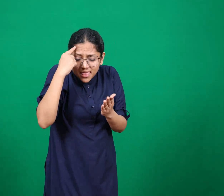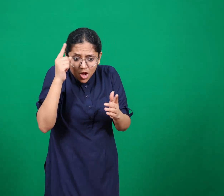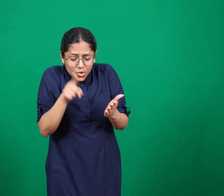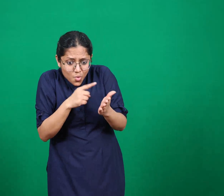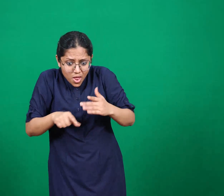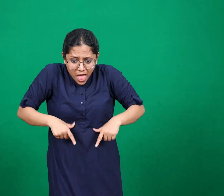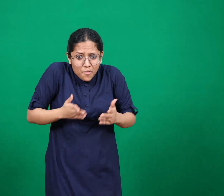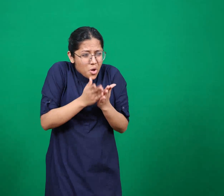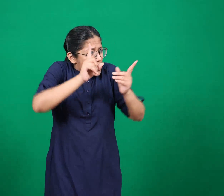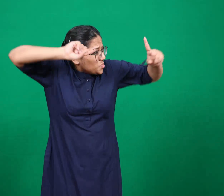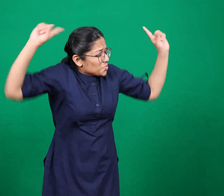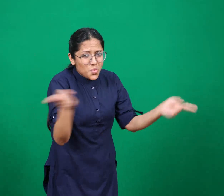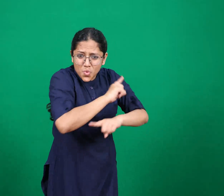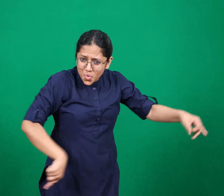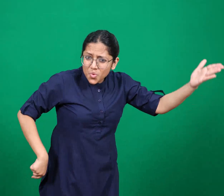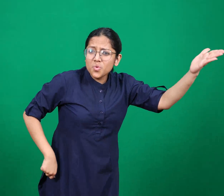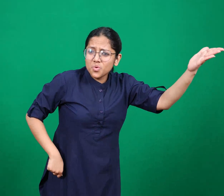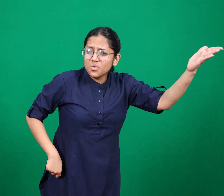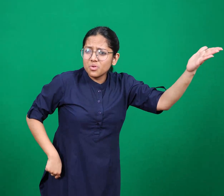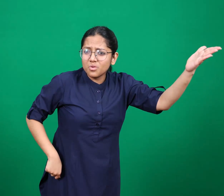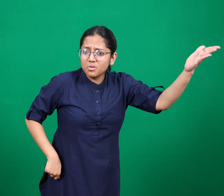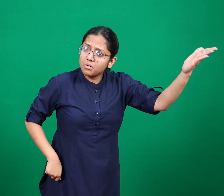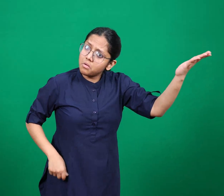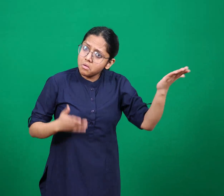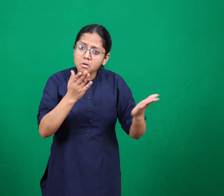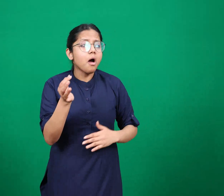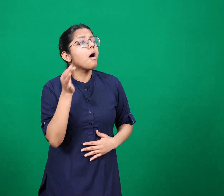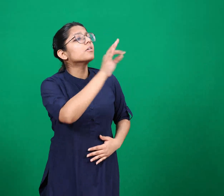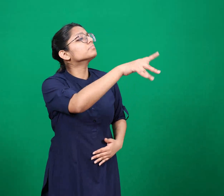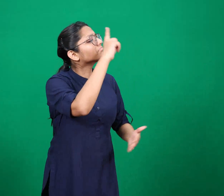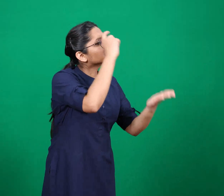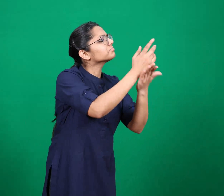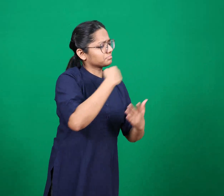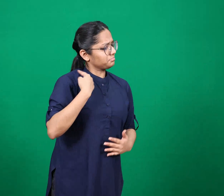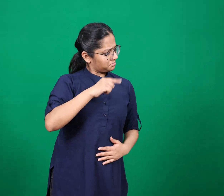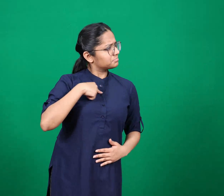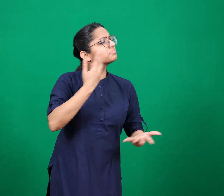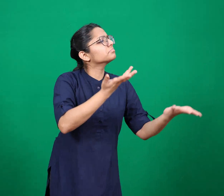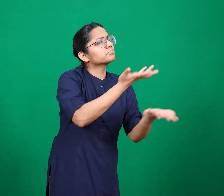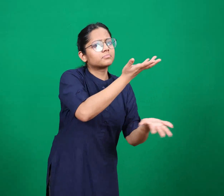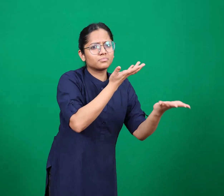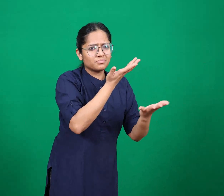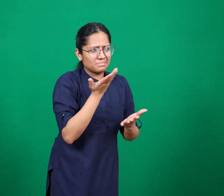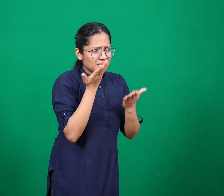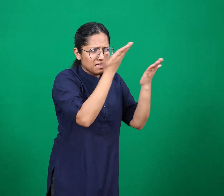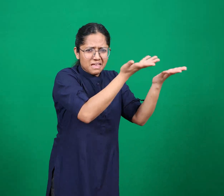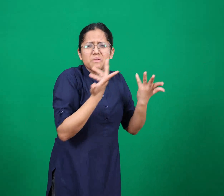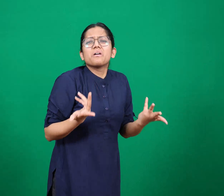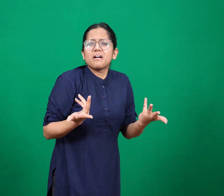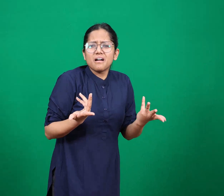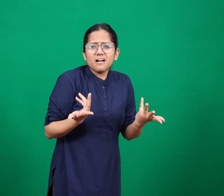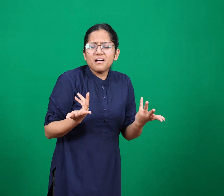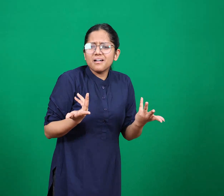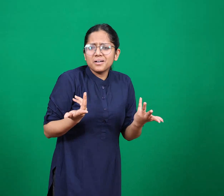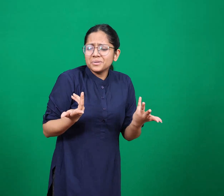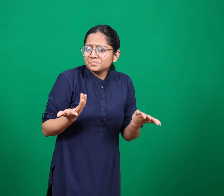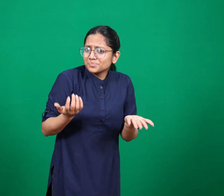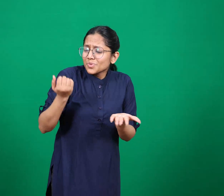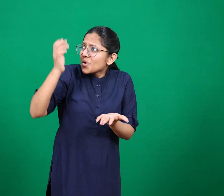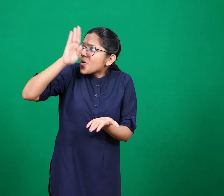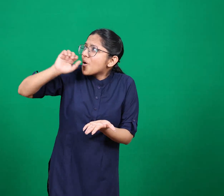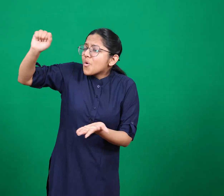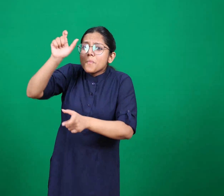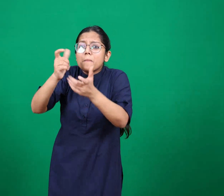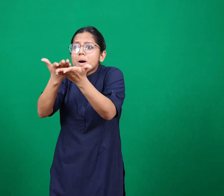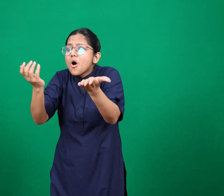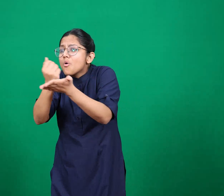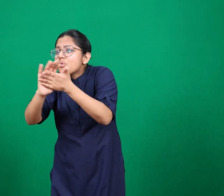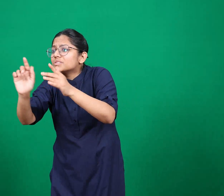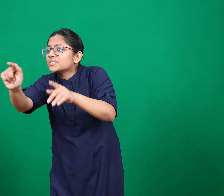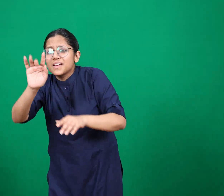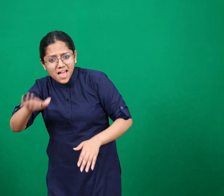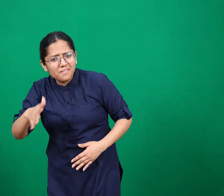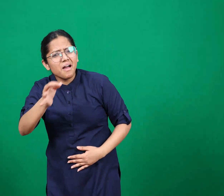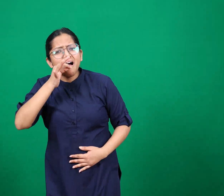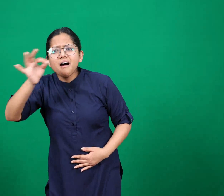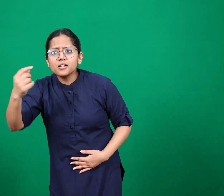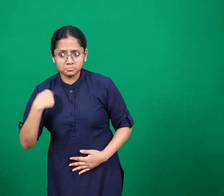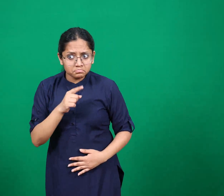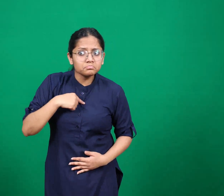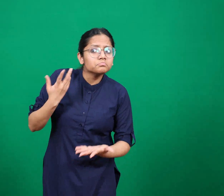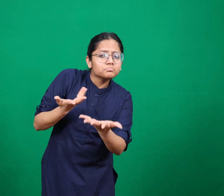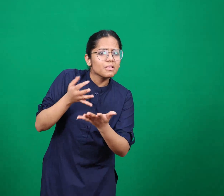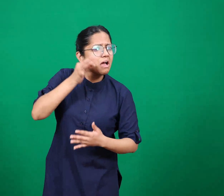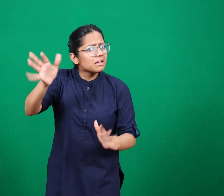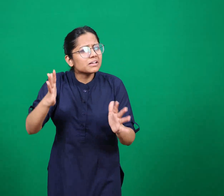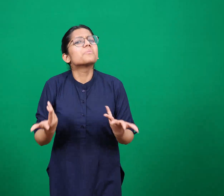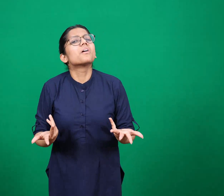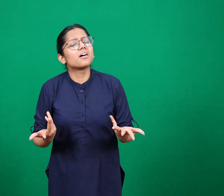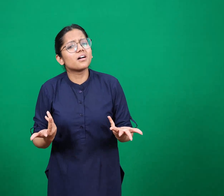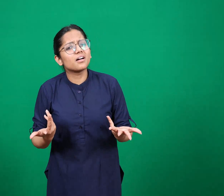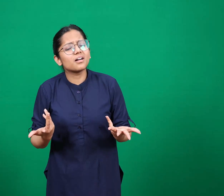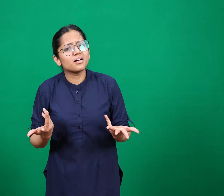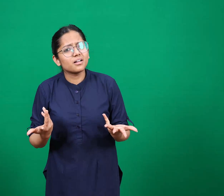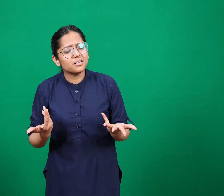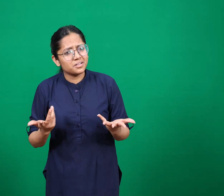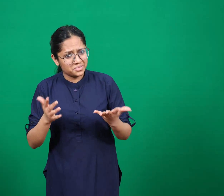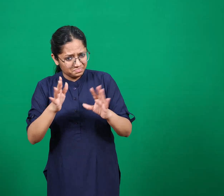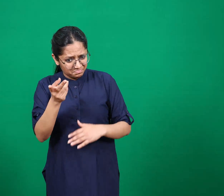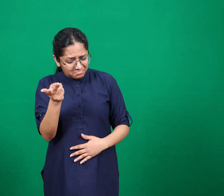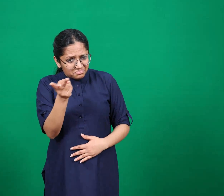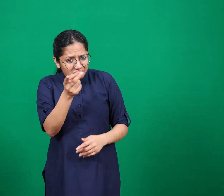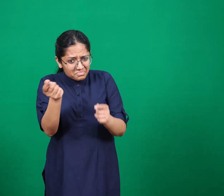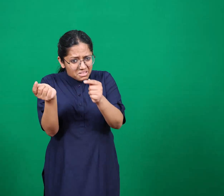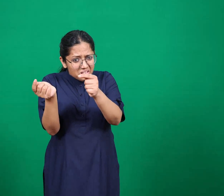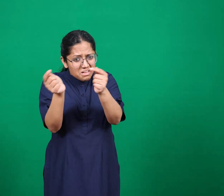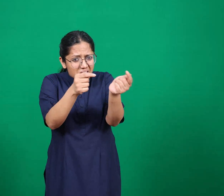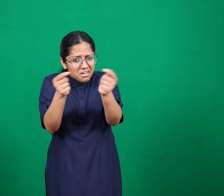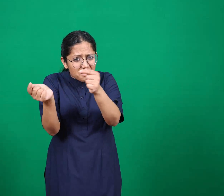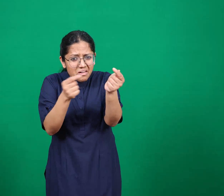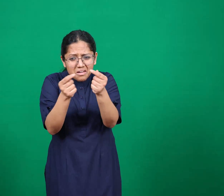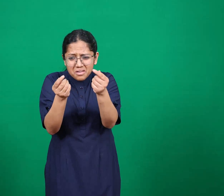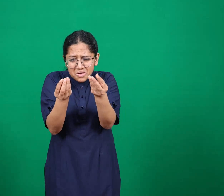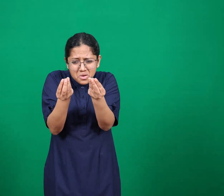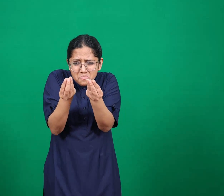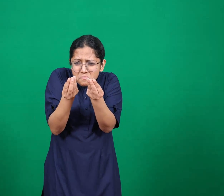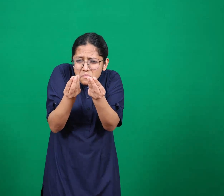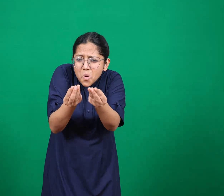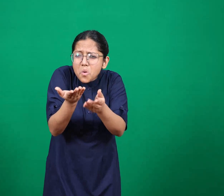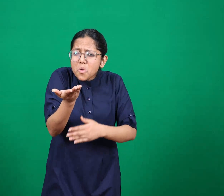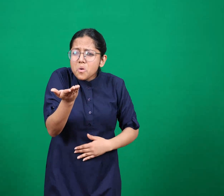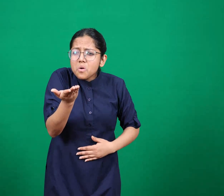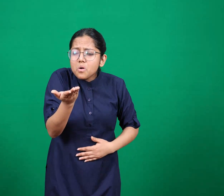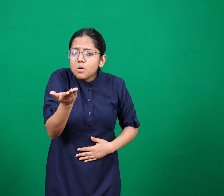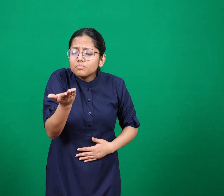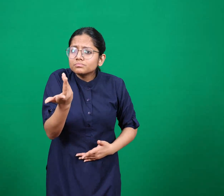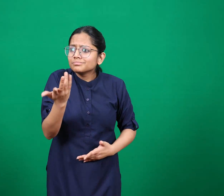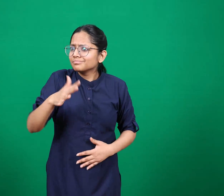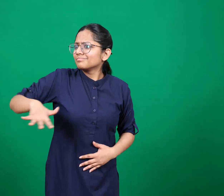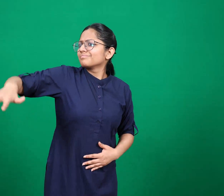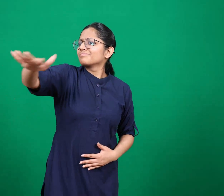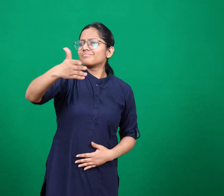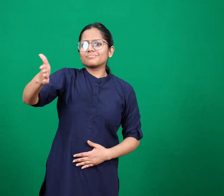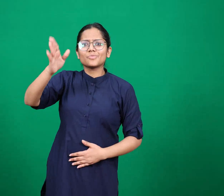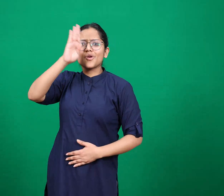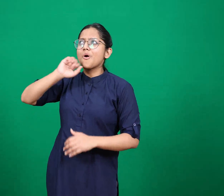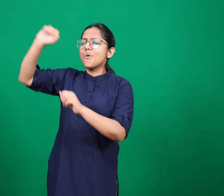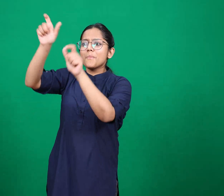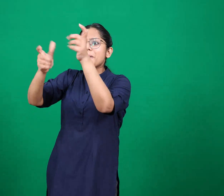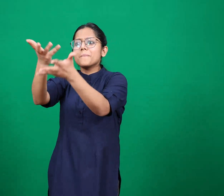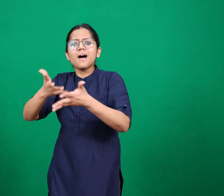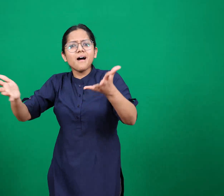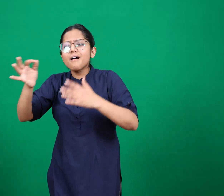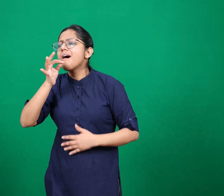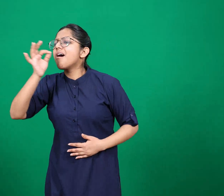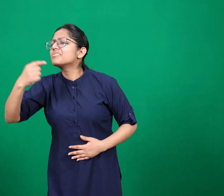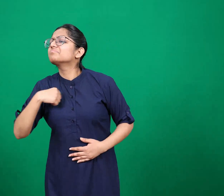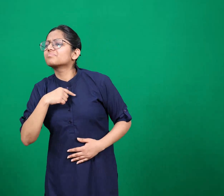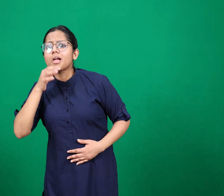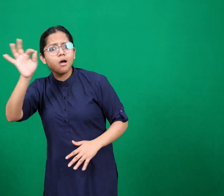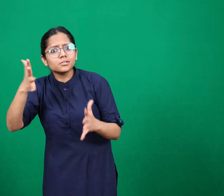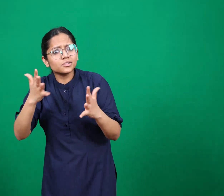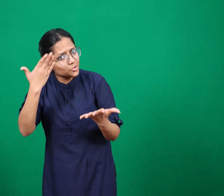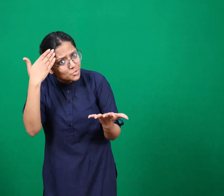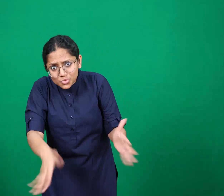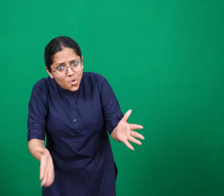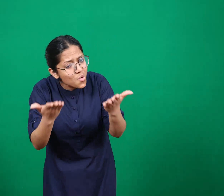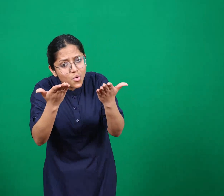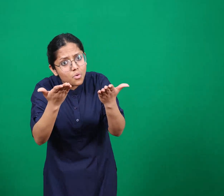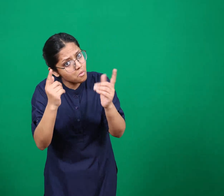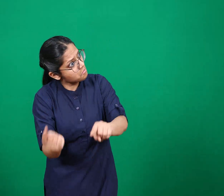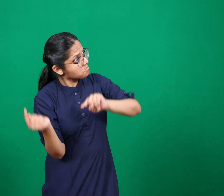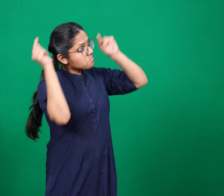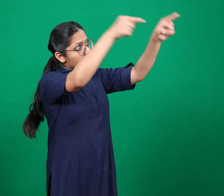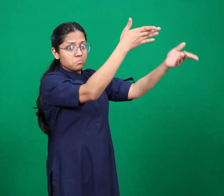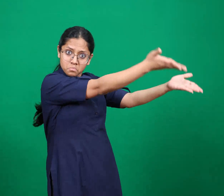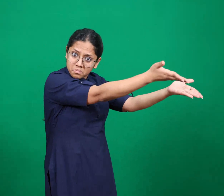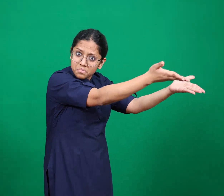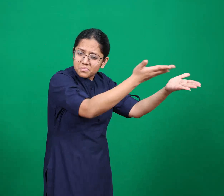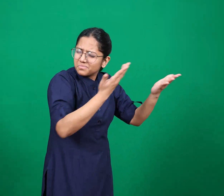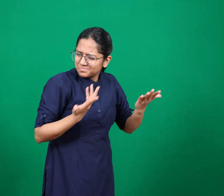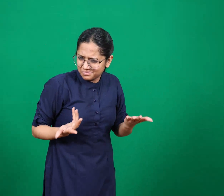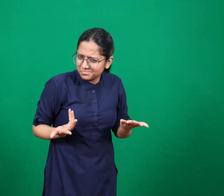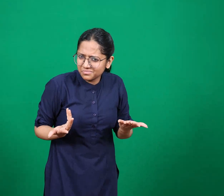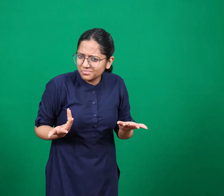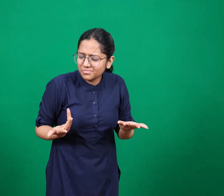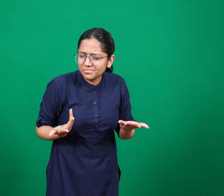Do you not know that the saints will judge the world? And if you are to judge the world, are you not competent to judge trivial cases?